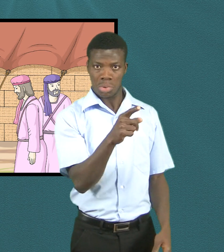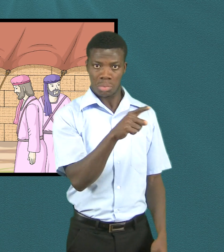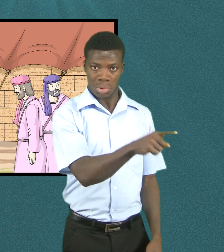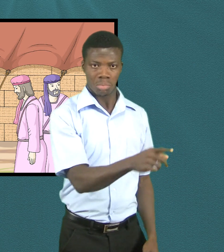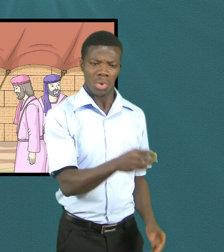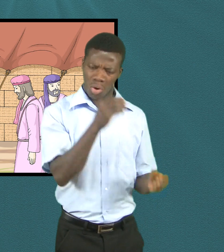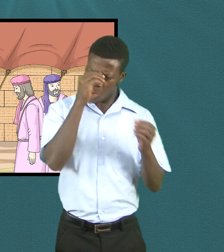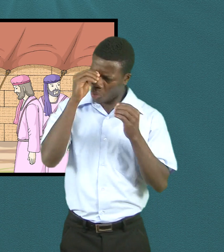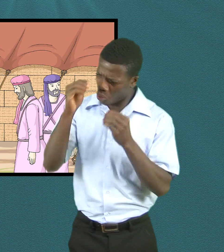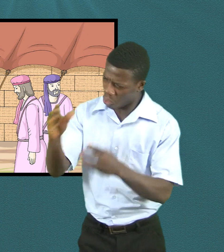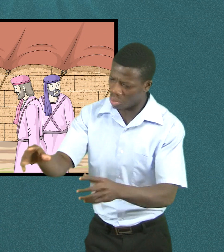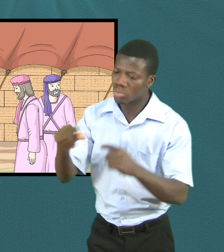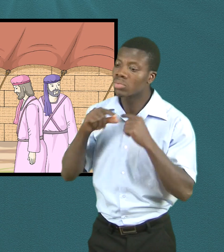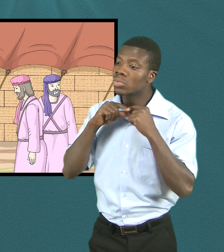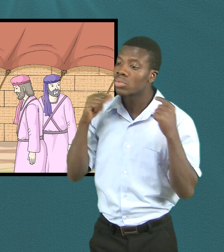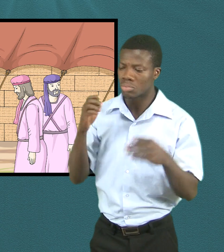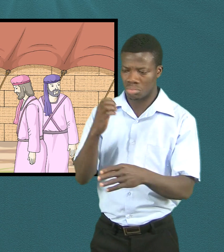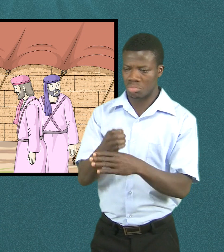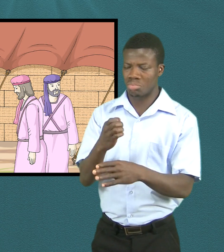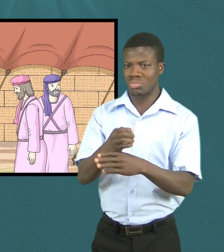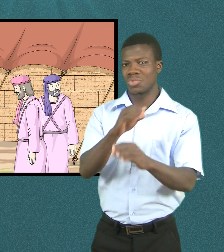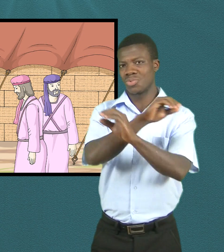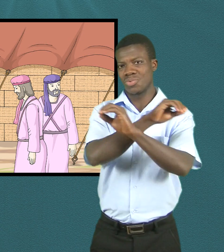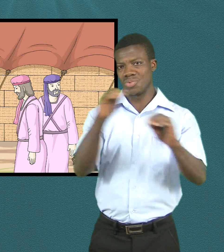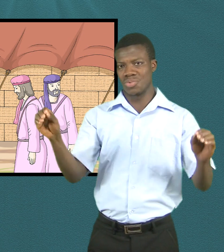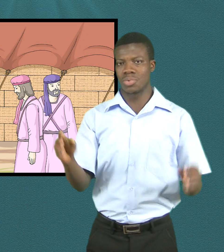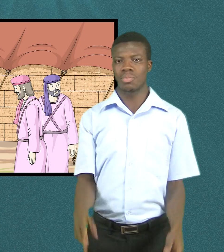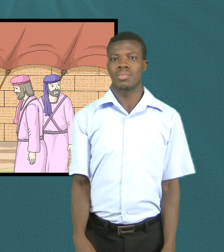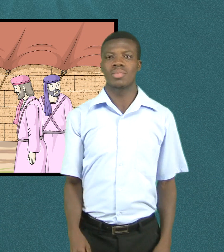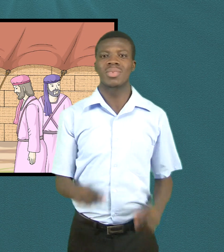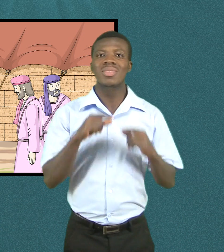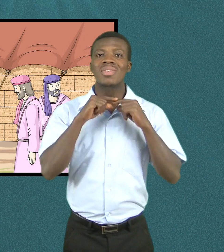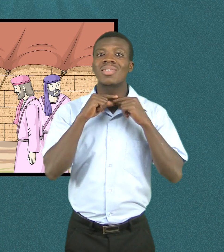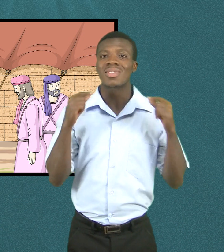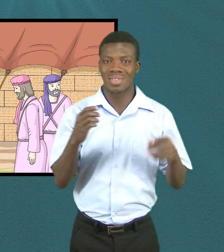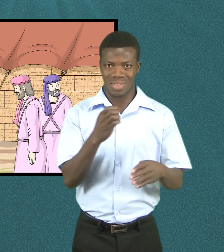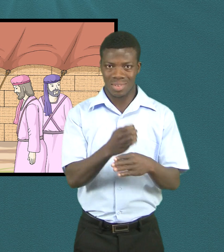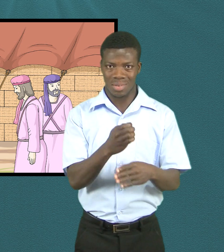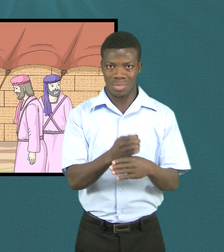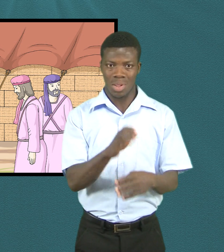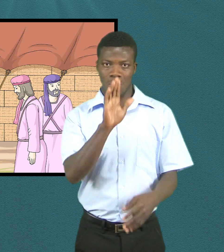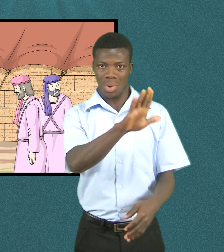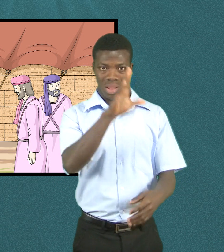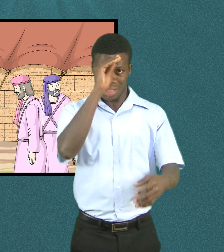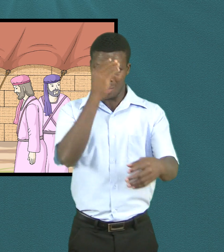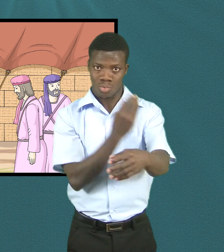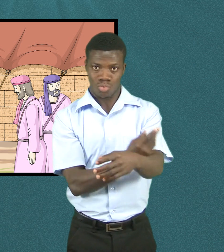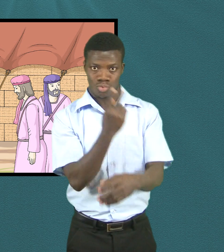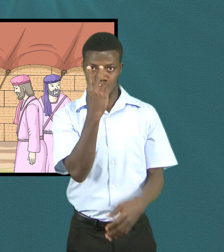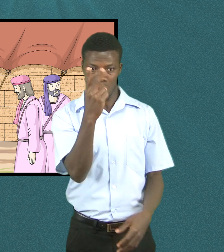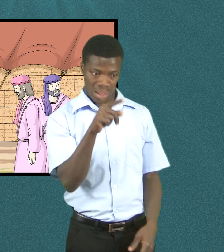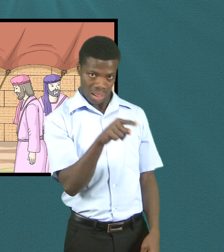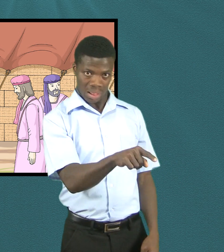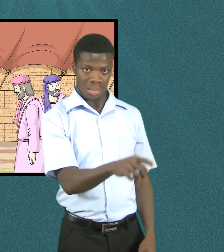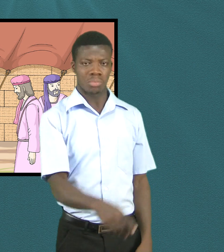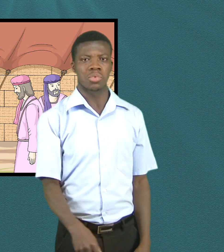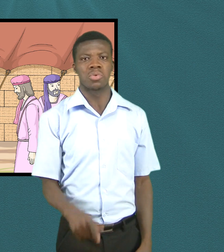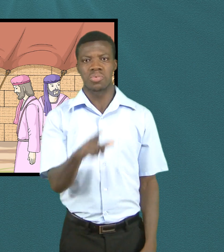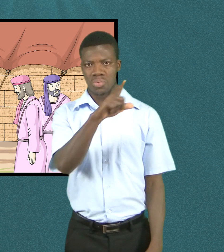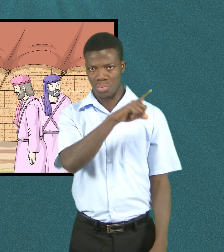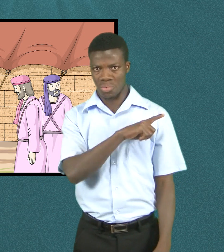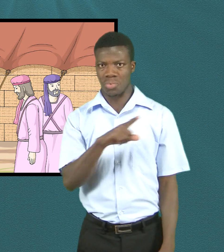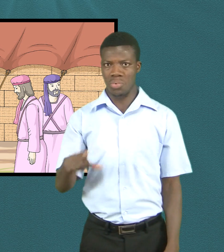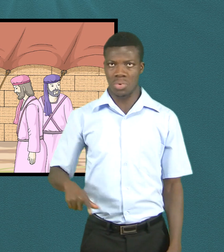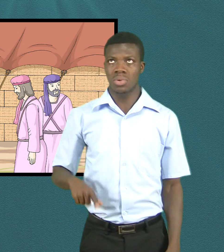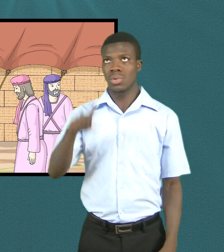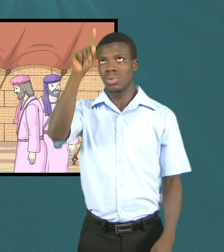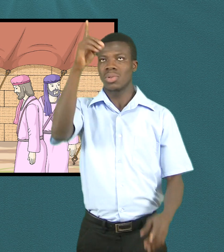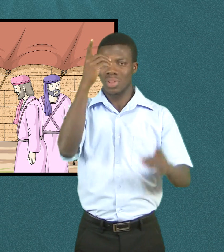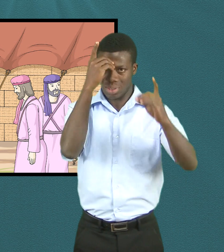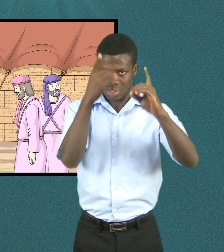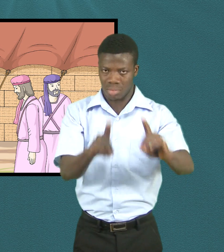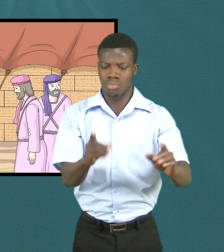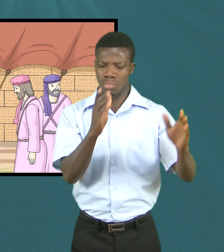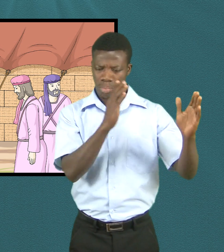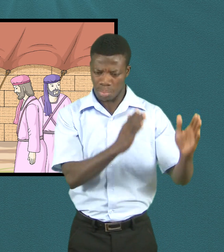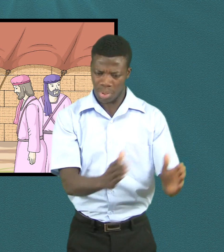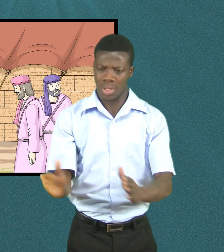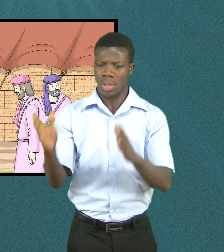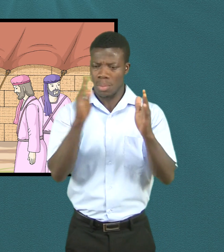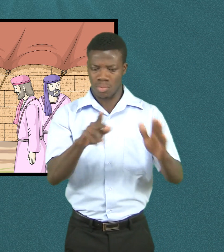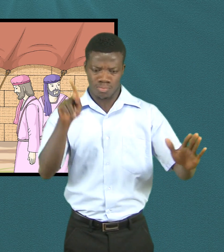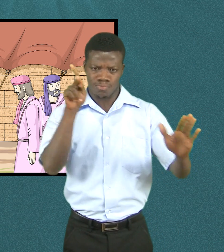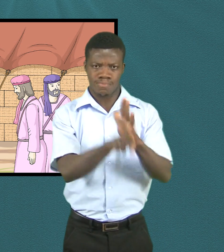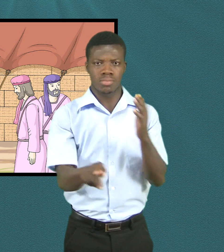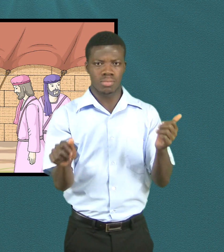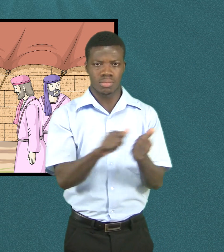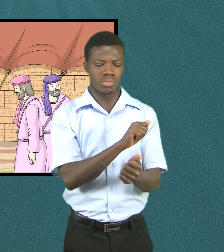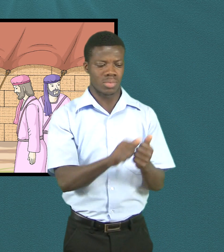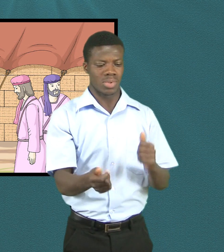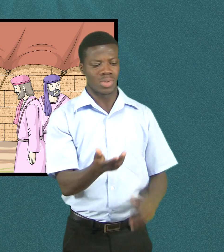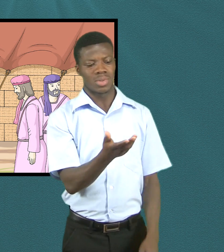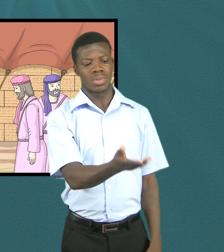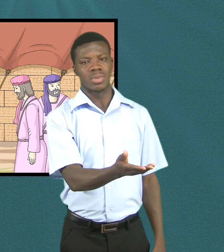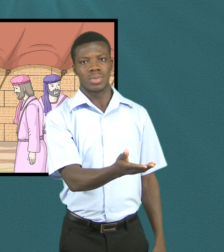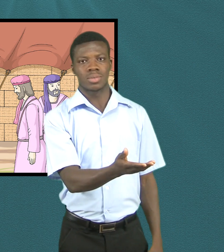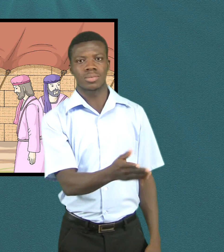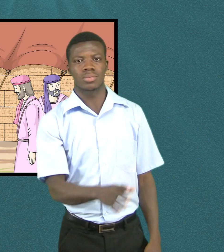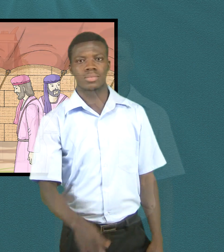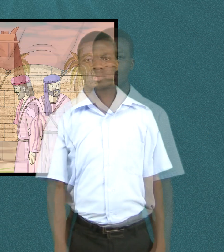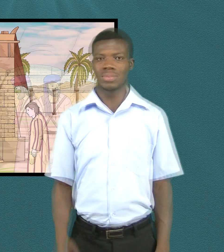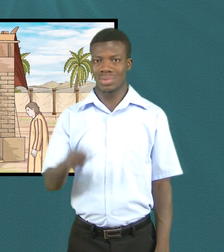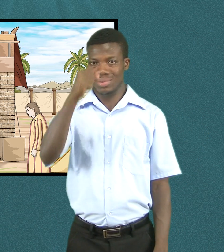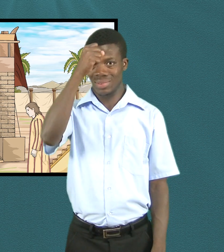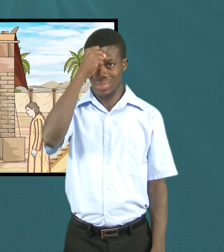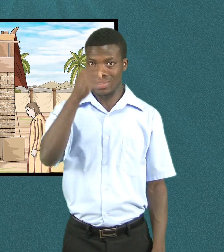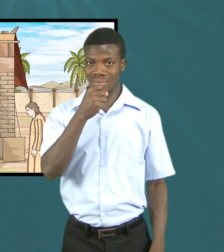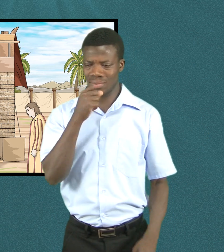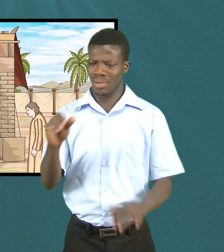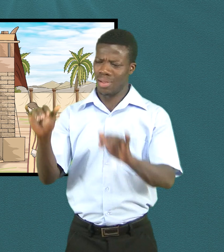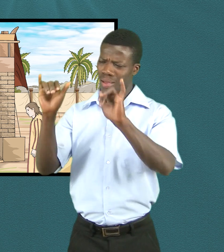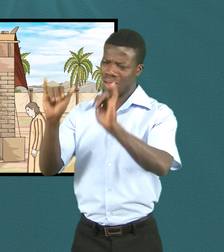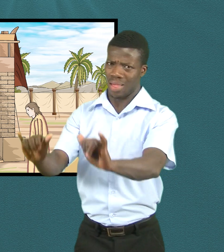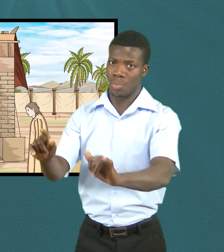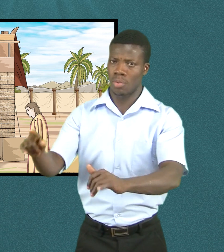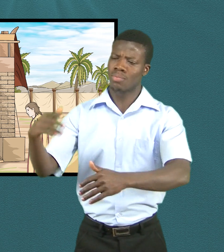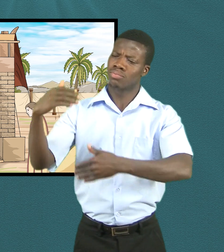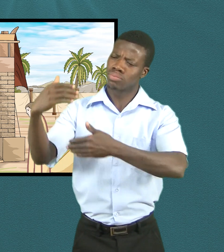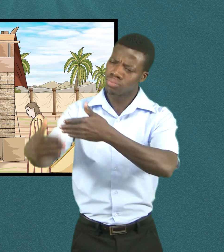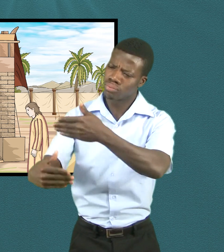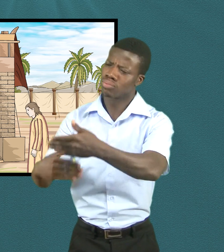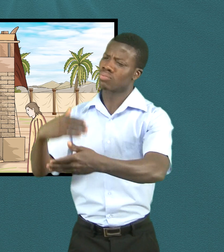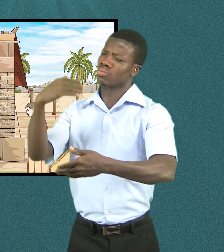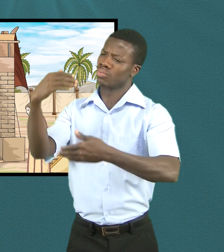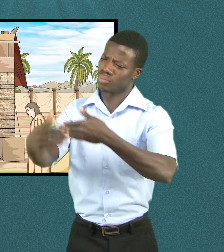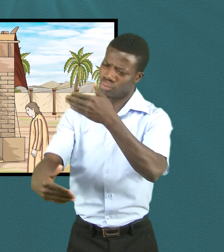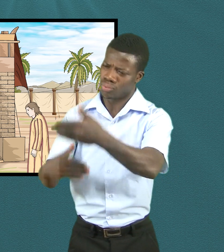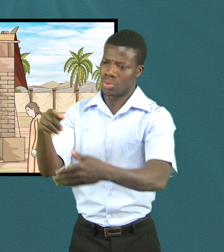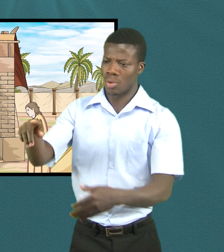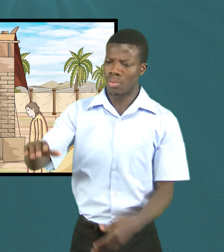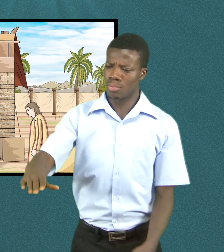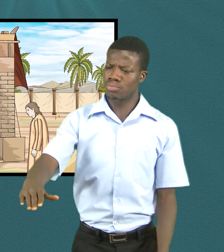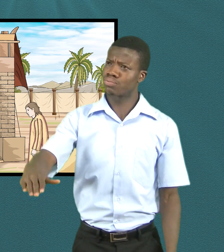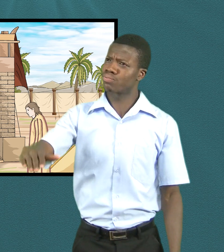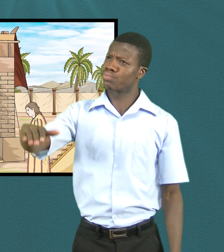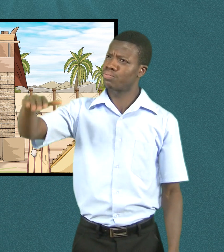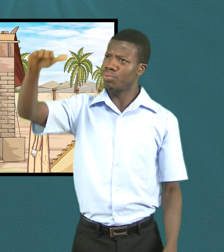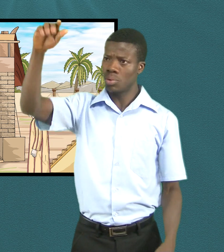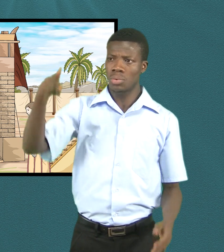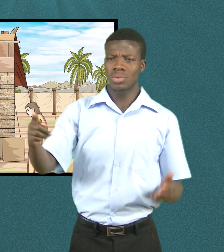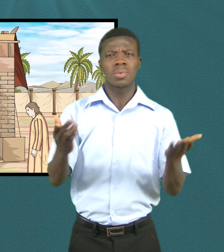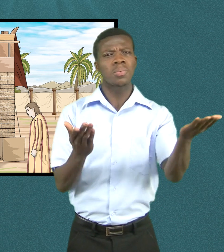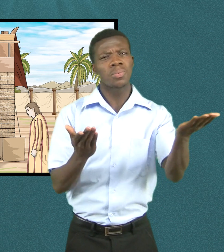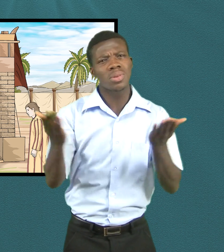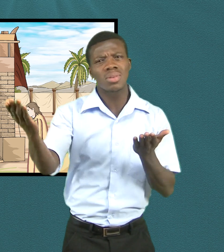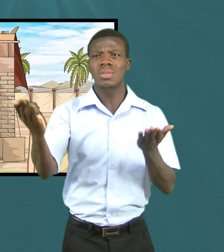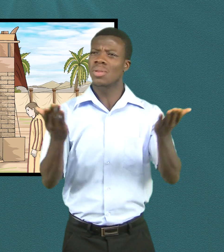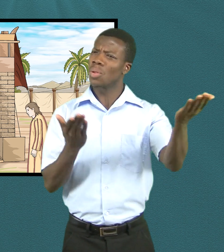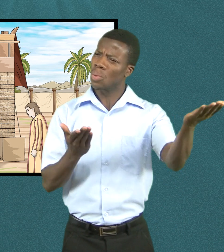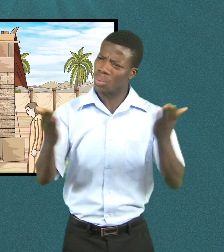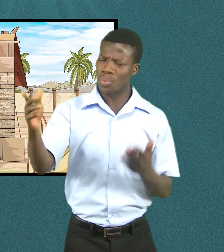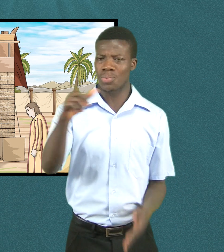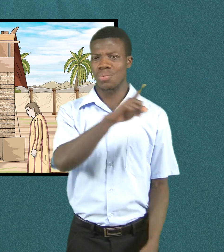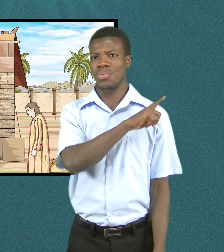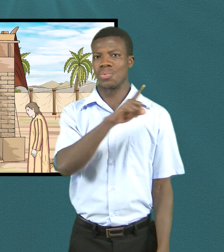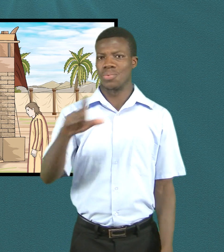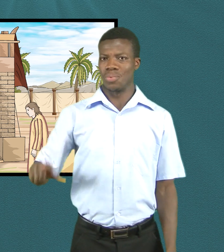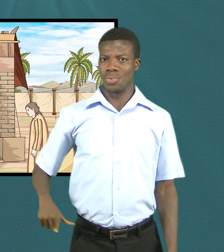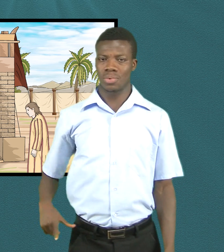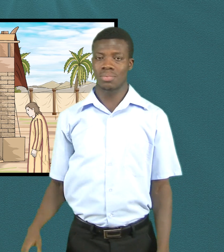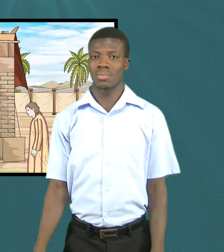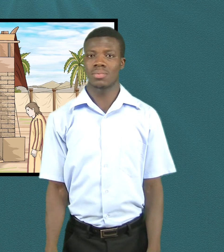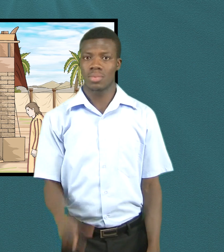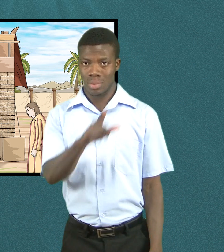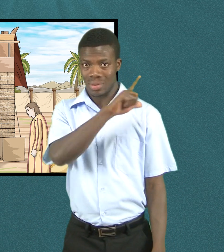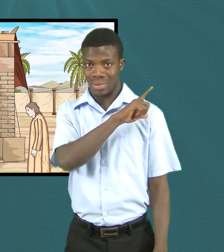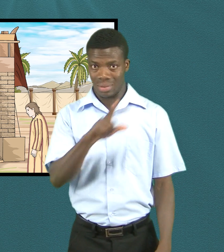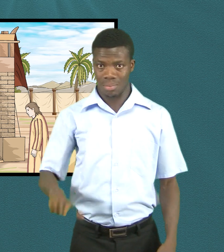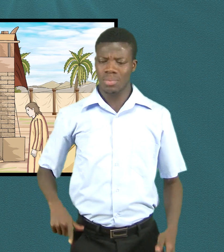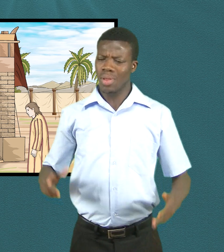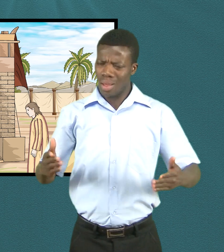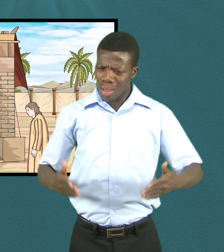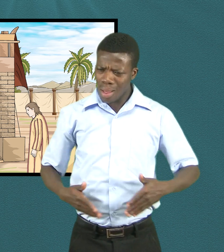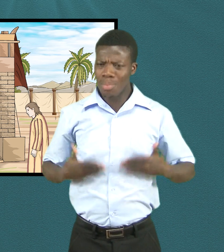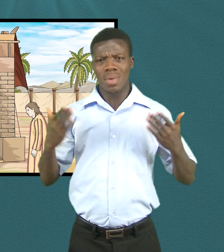But they would not listen to their father, since the LORD intended to put them to death.